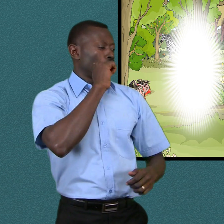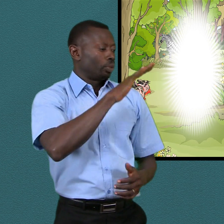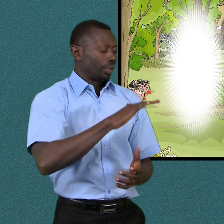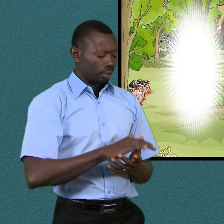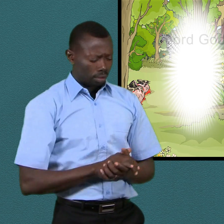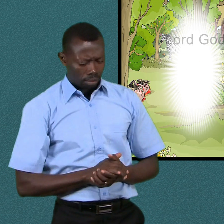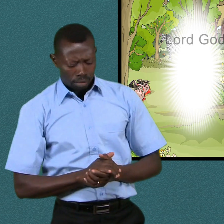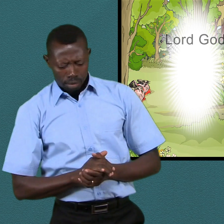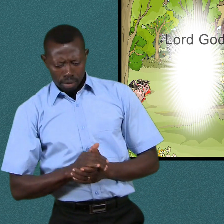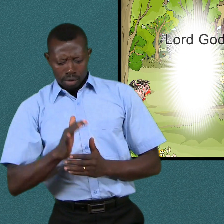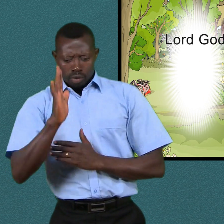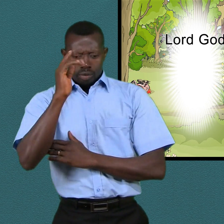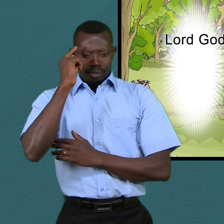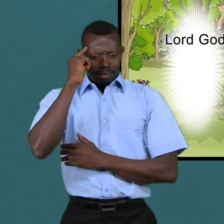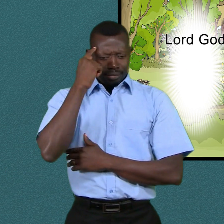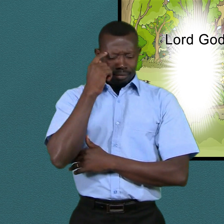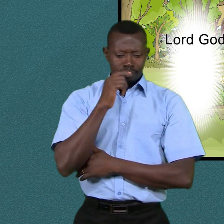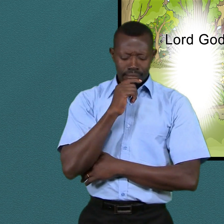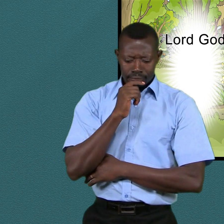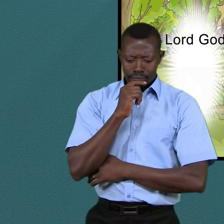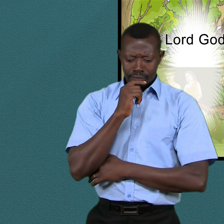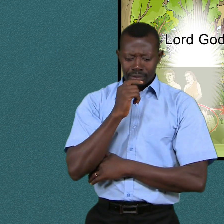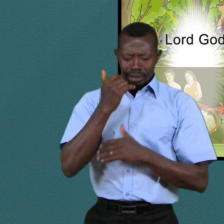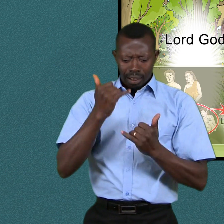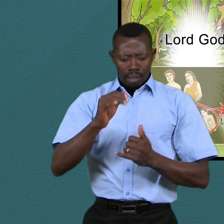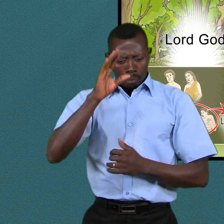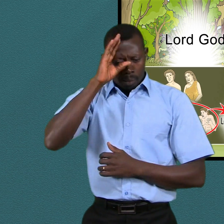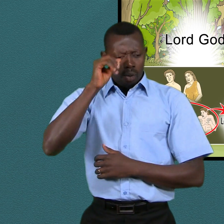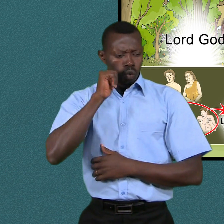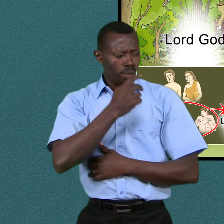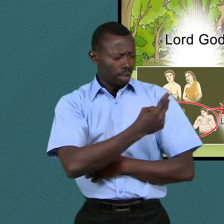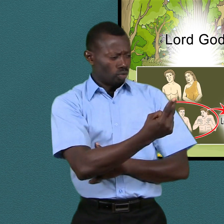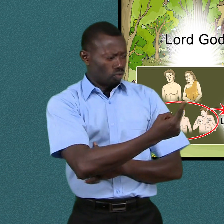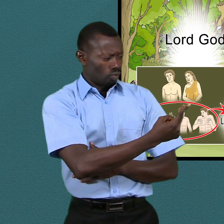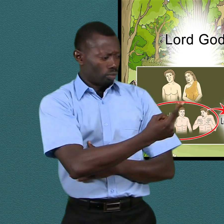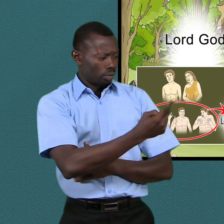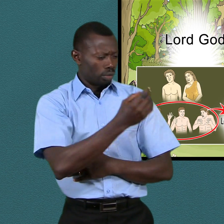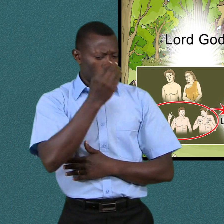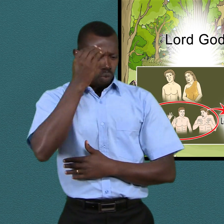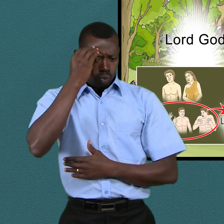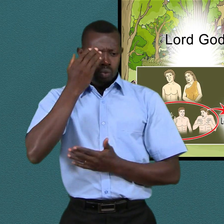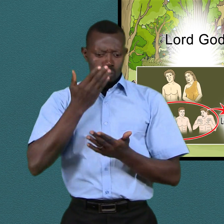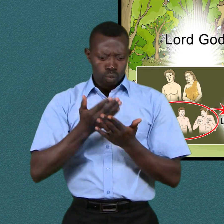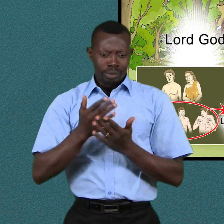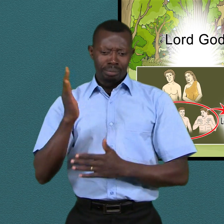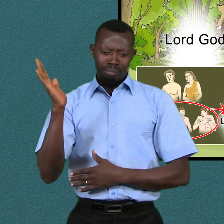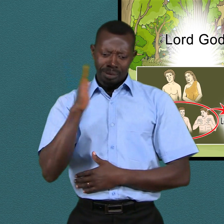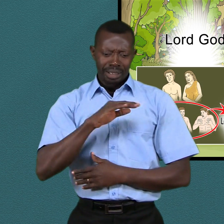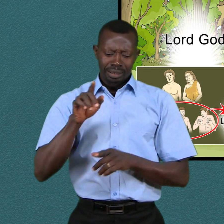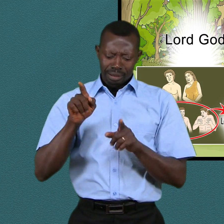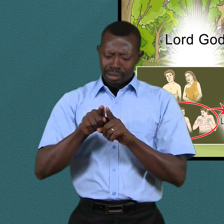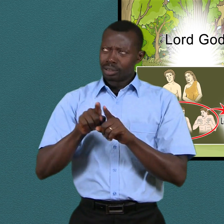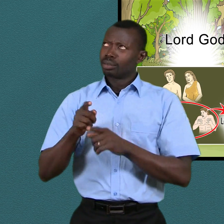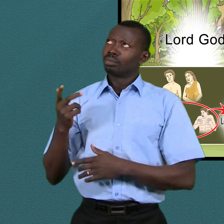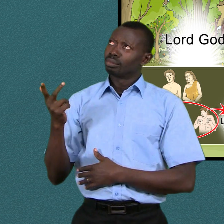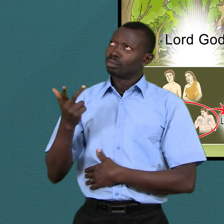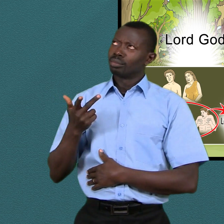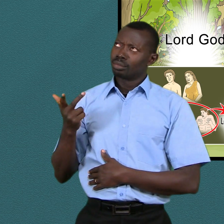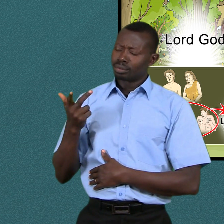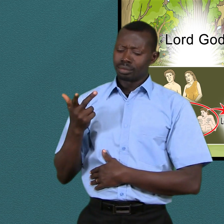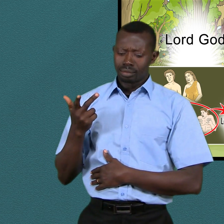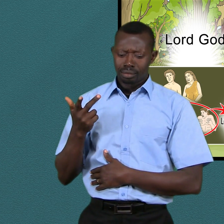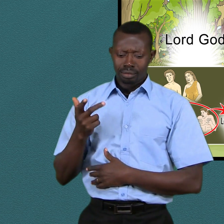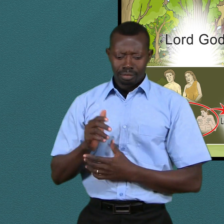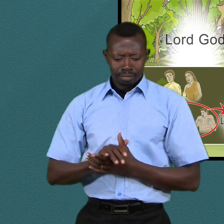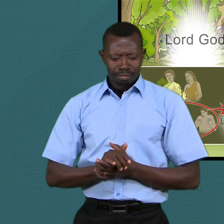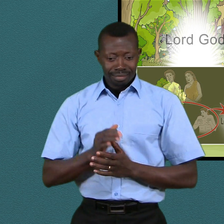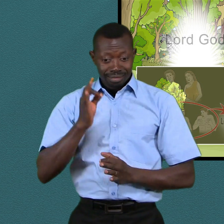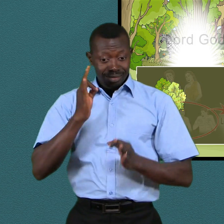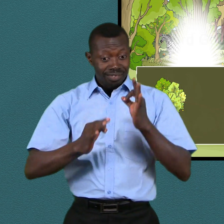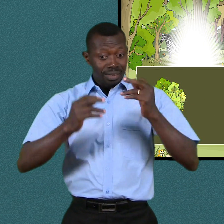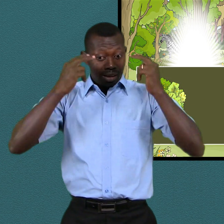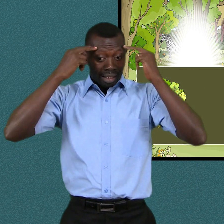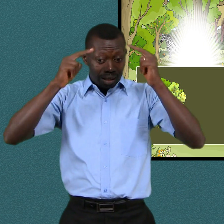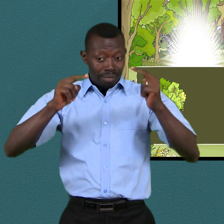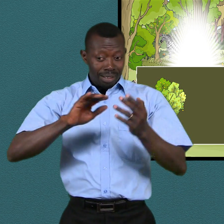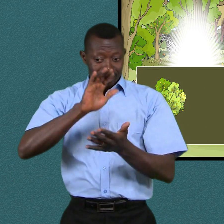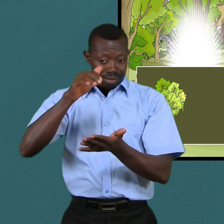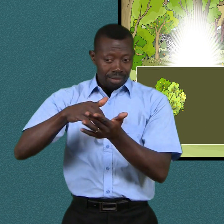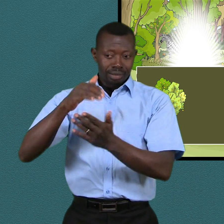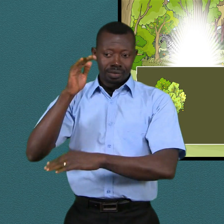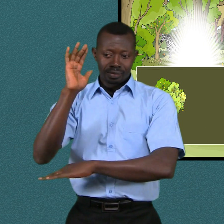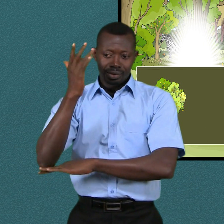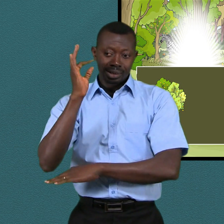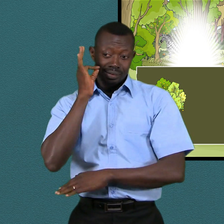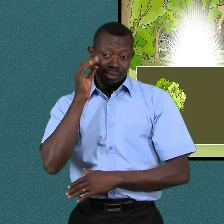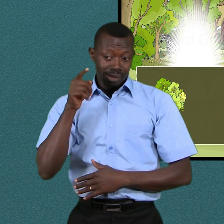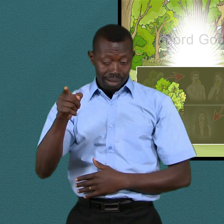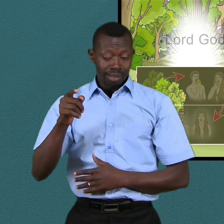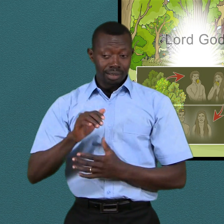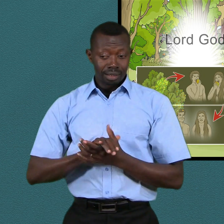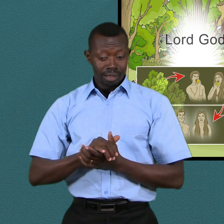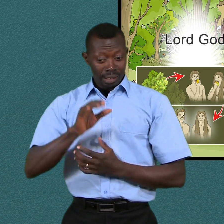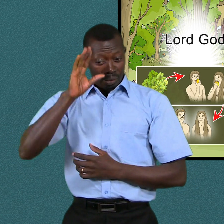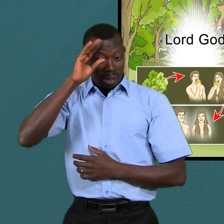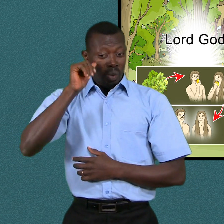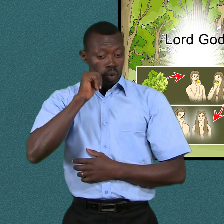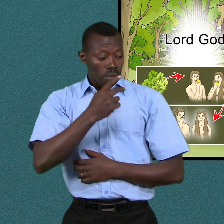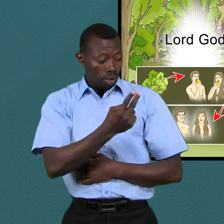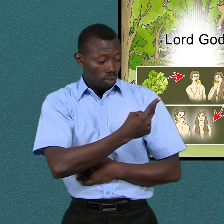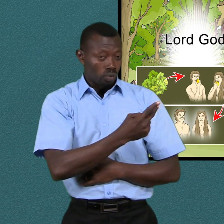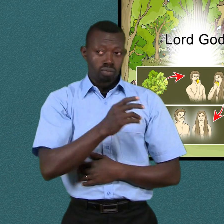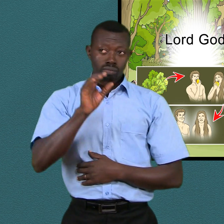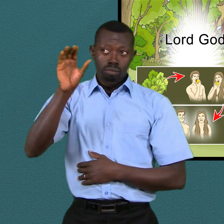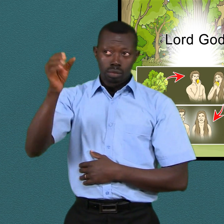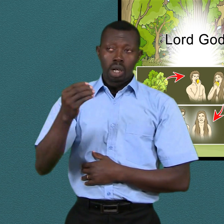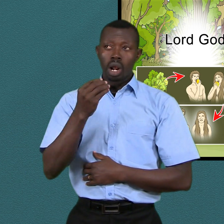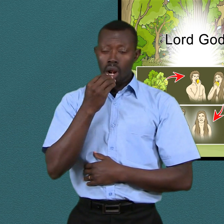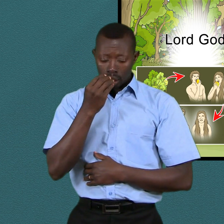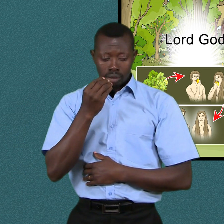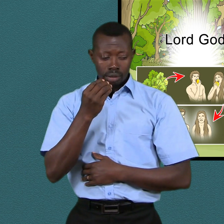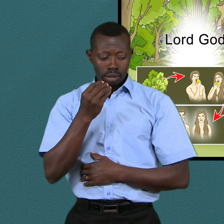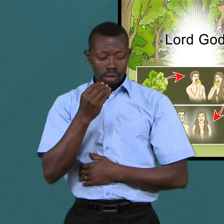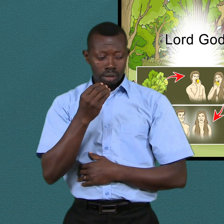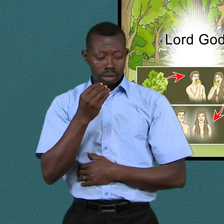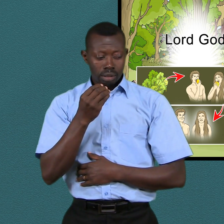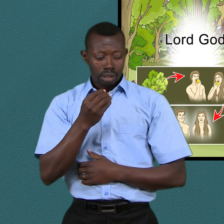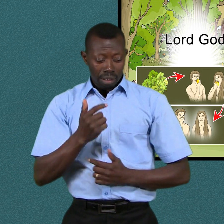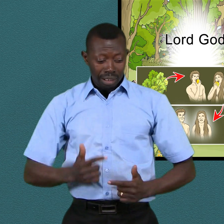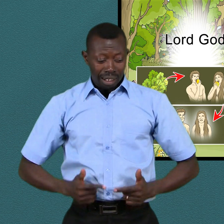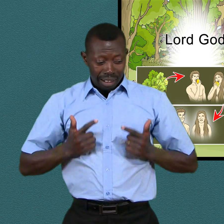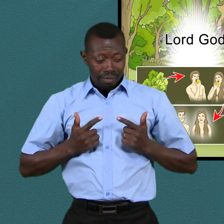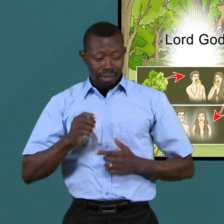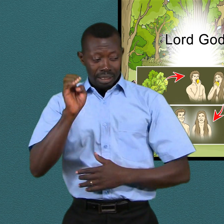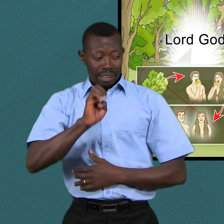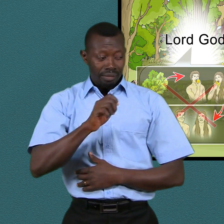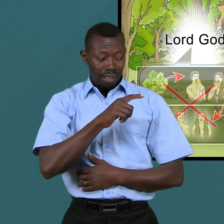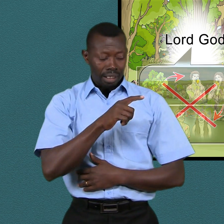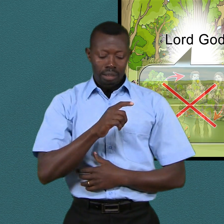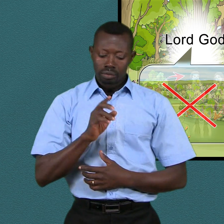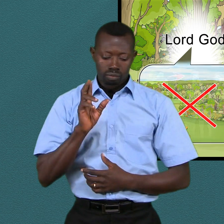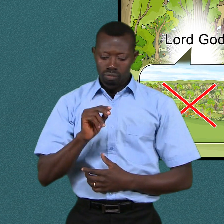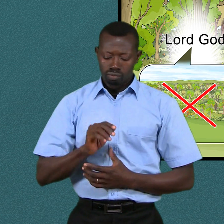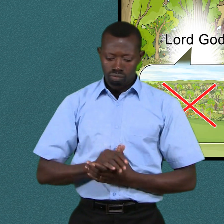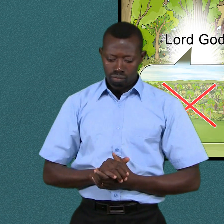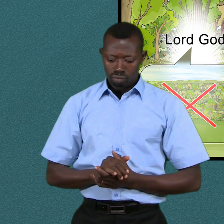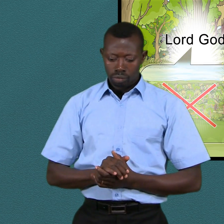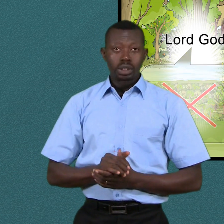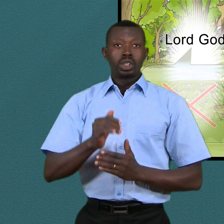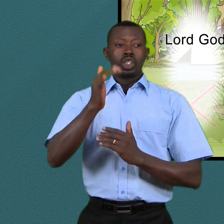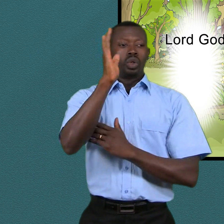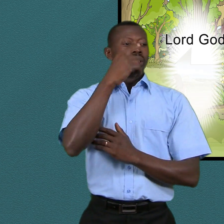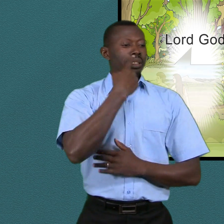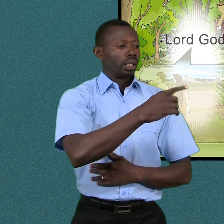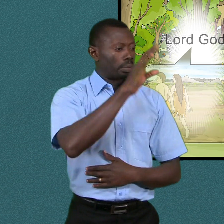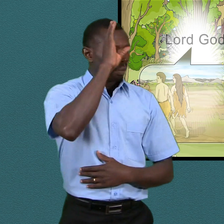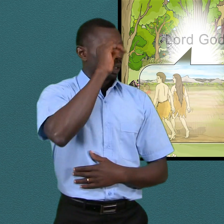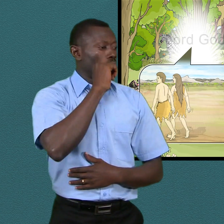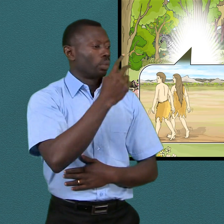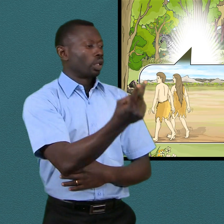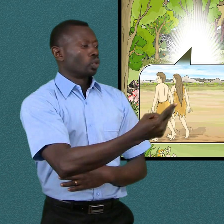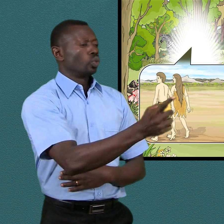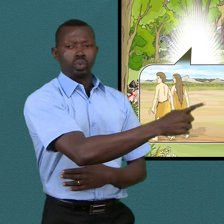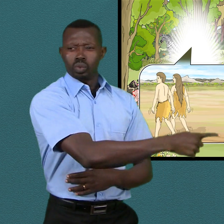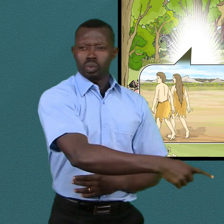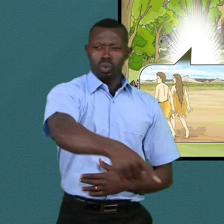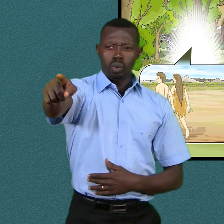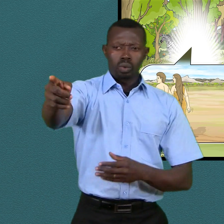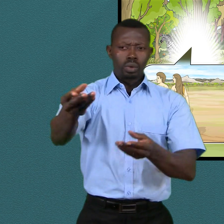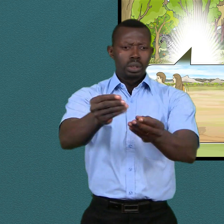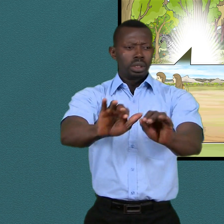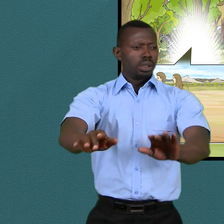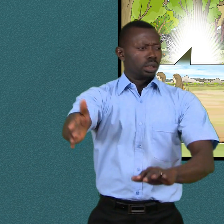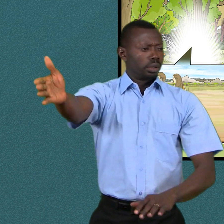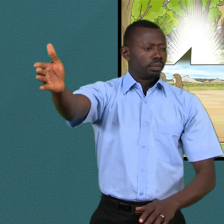Then the LORD God said, “Behold, the man has become like one of Us, knowing good and evil. And now, lest he reach out his hand and take also from the tree of life, and eat, and live forever...”